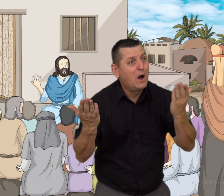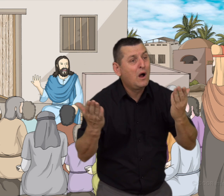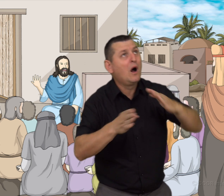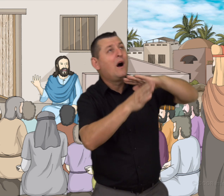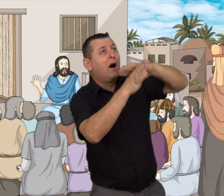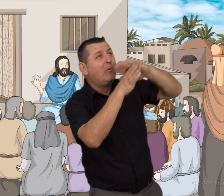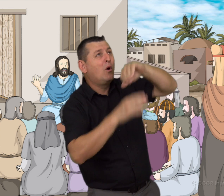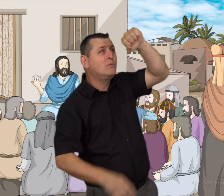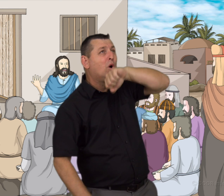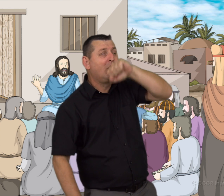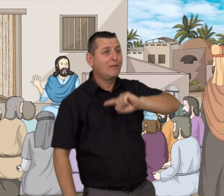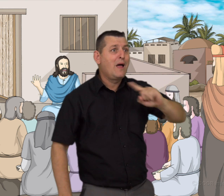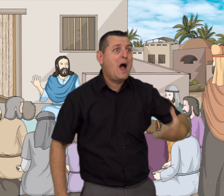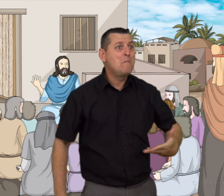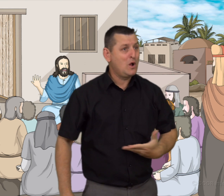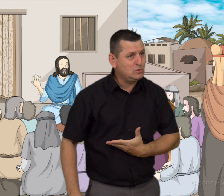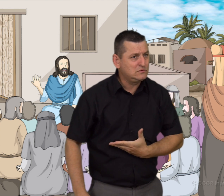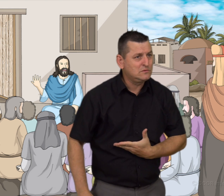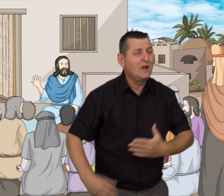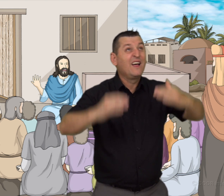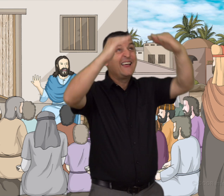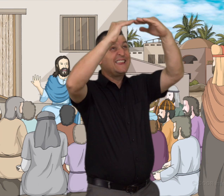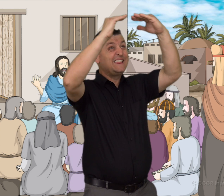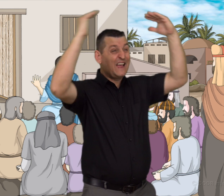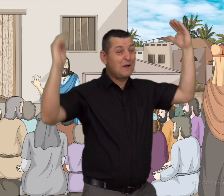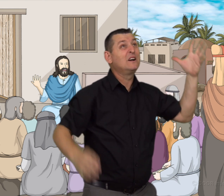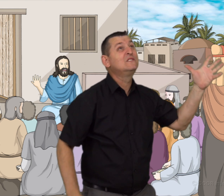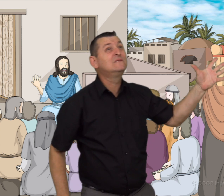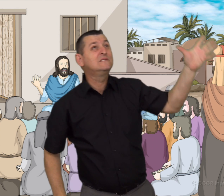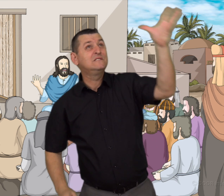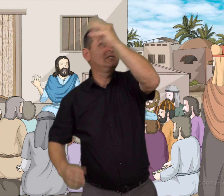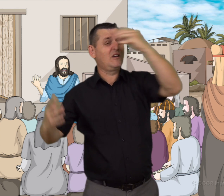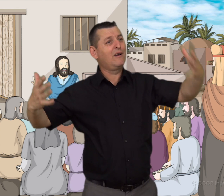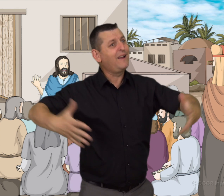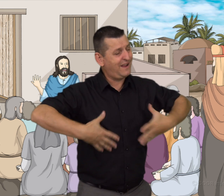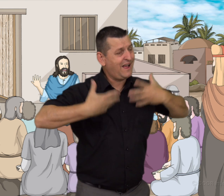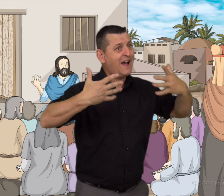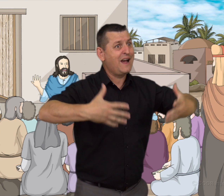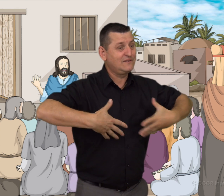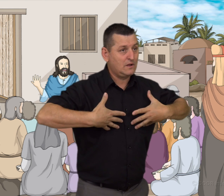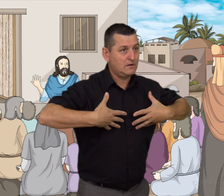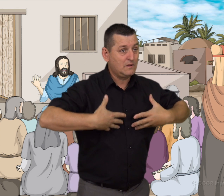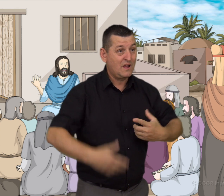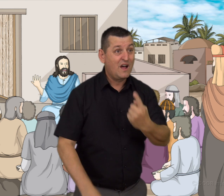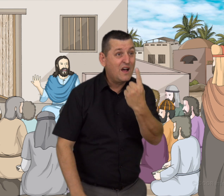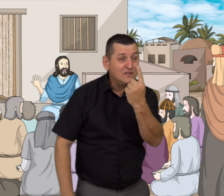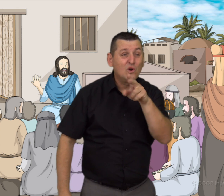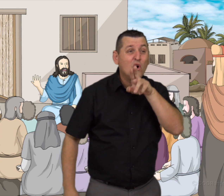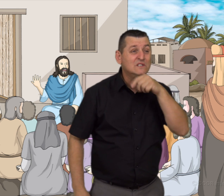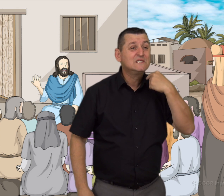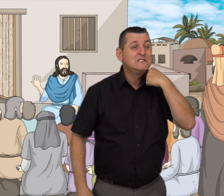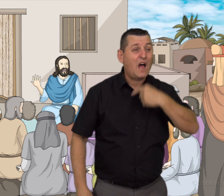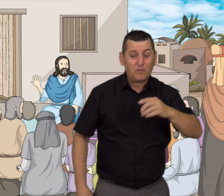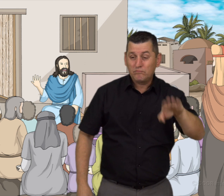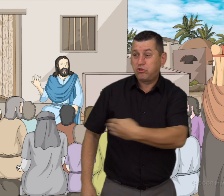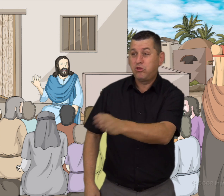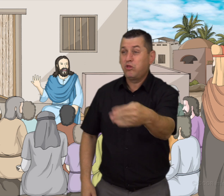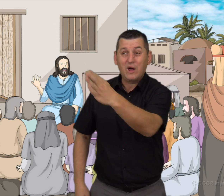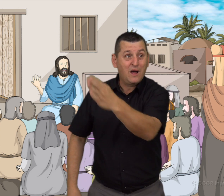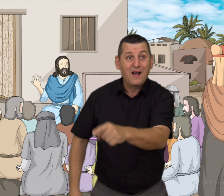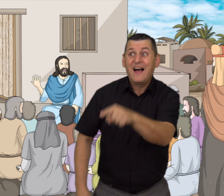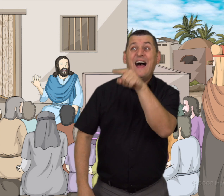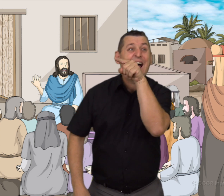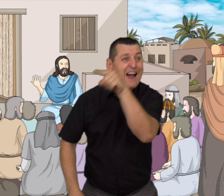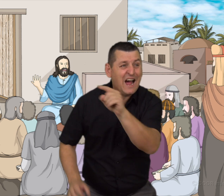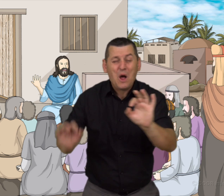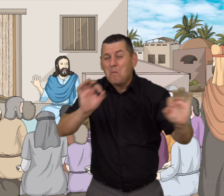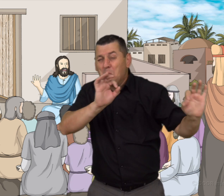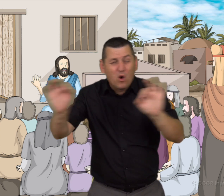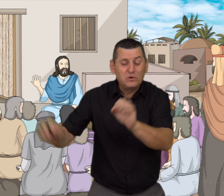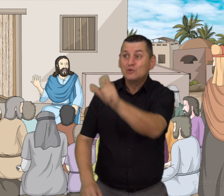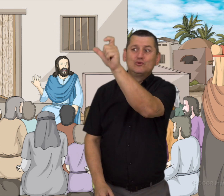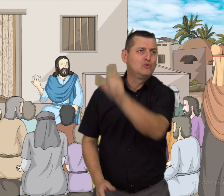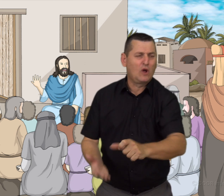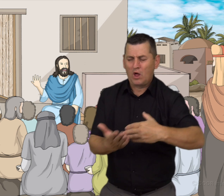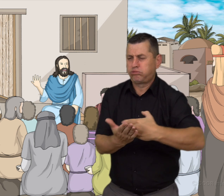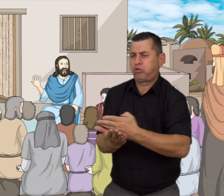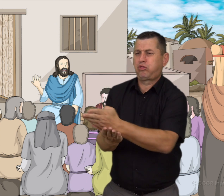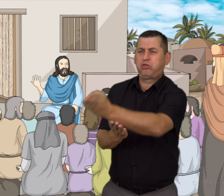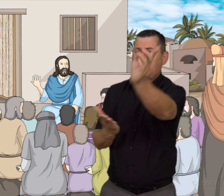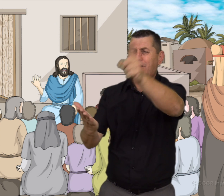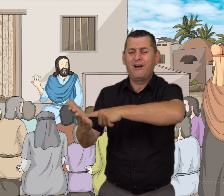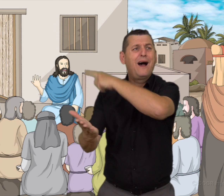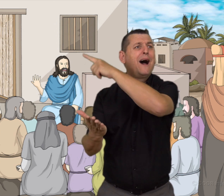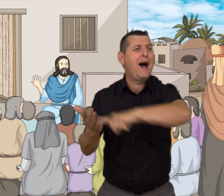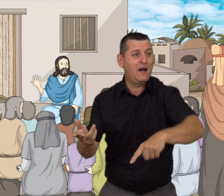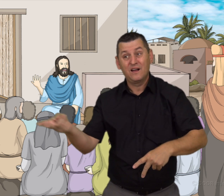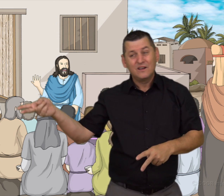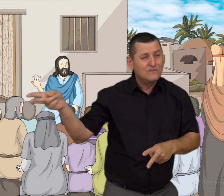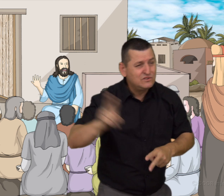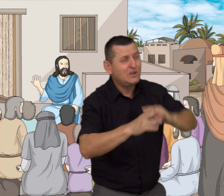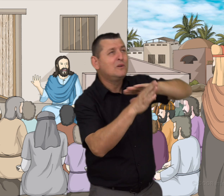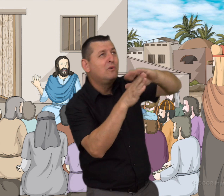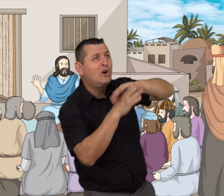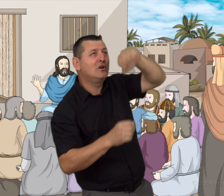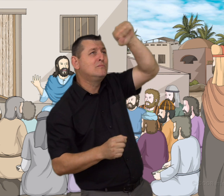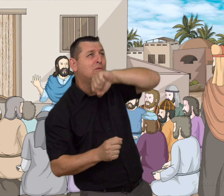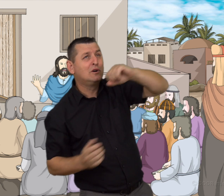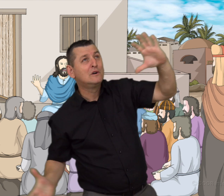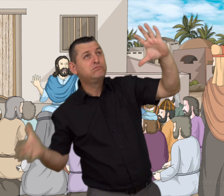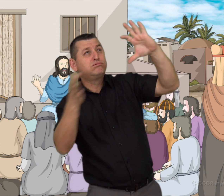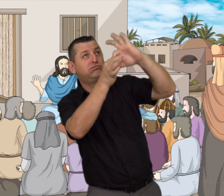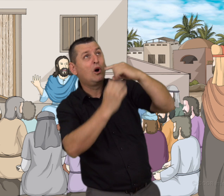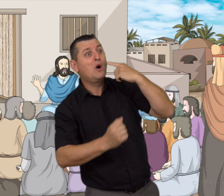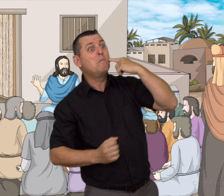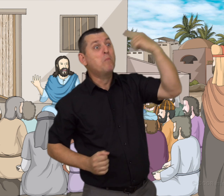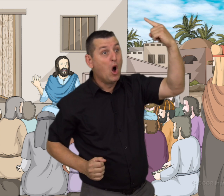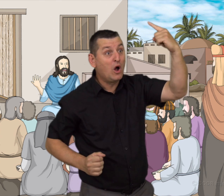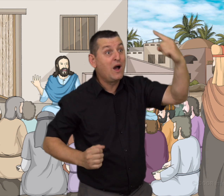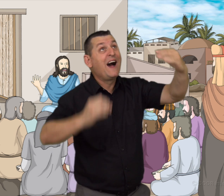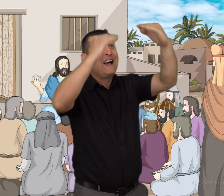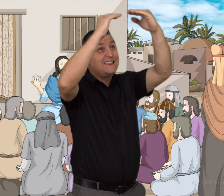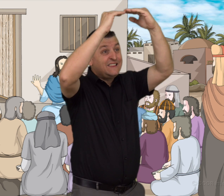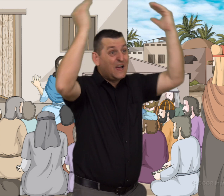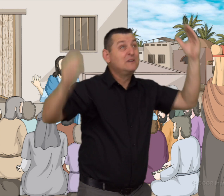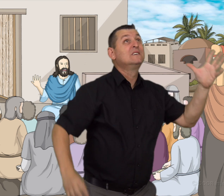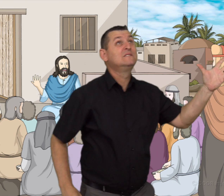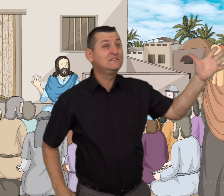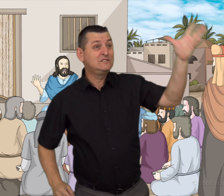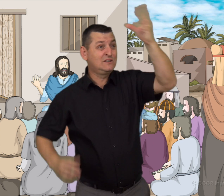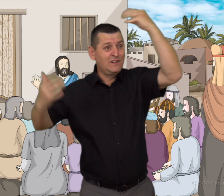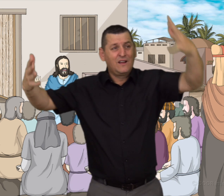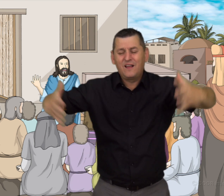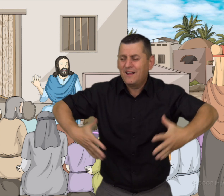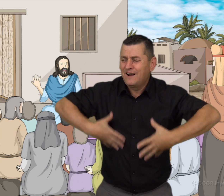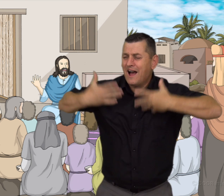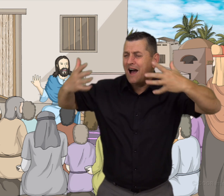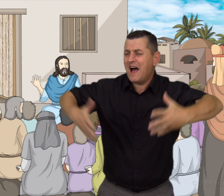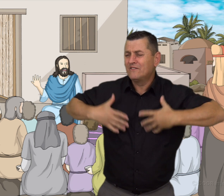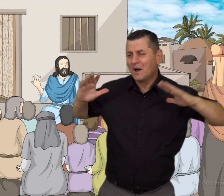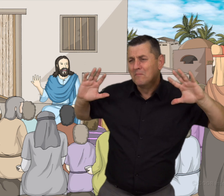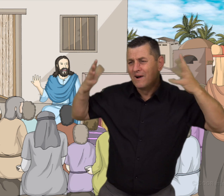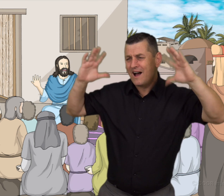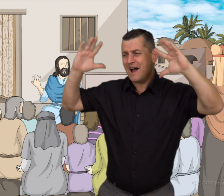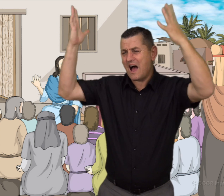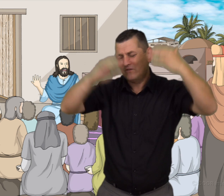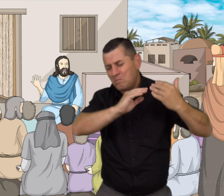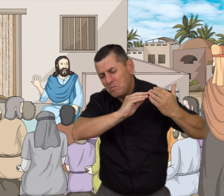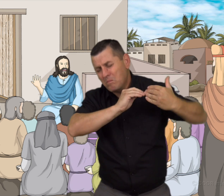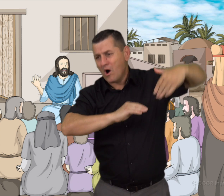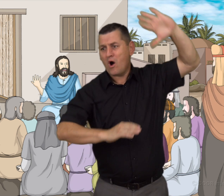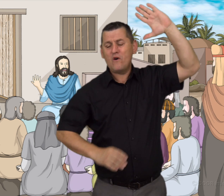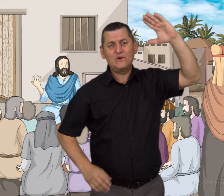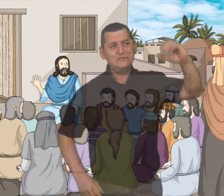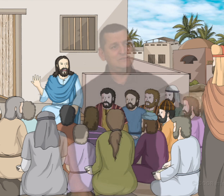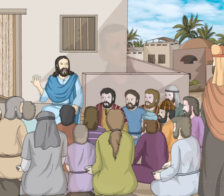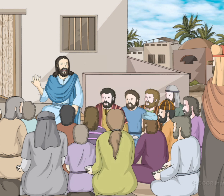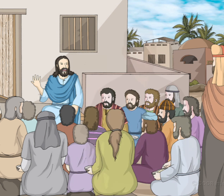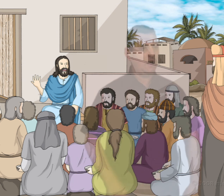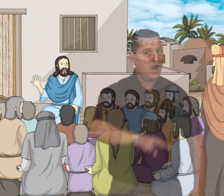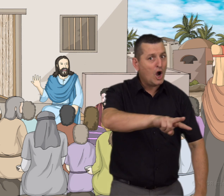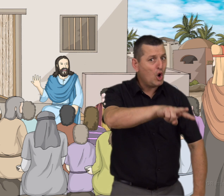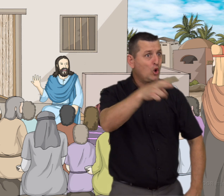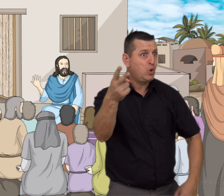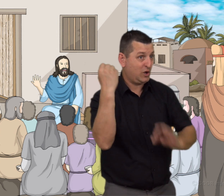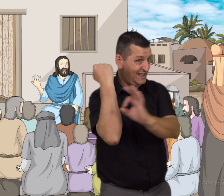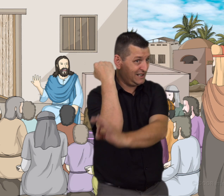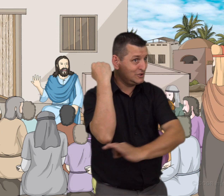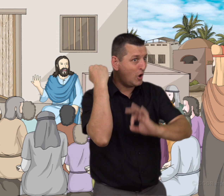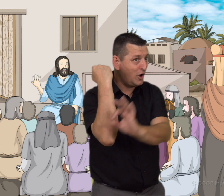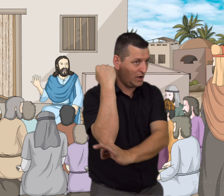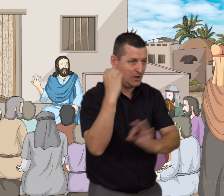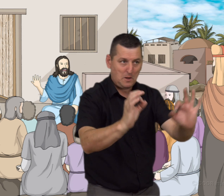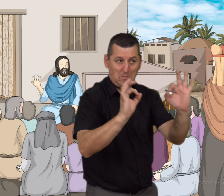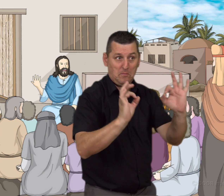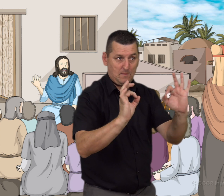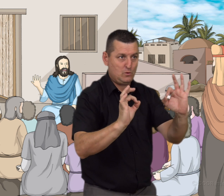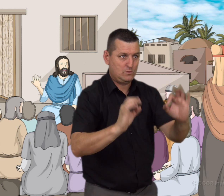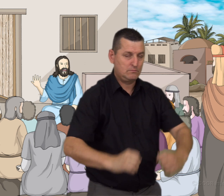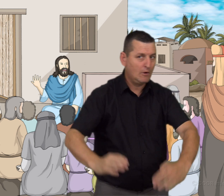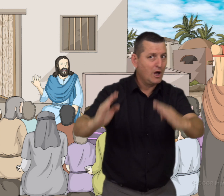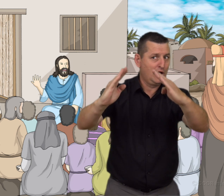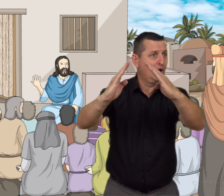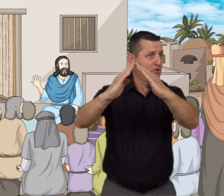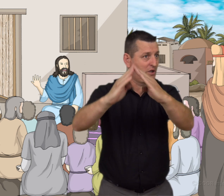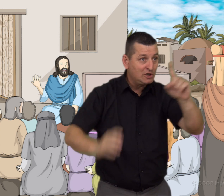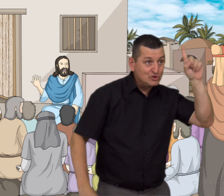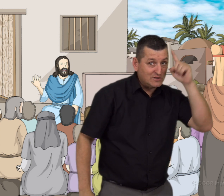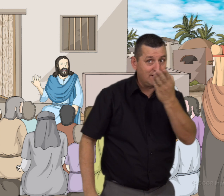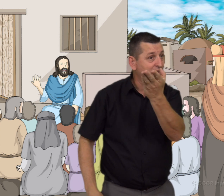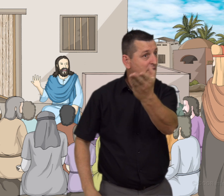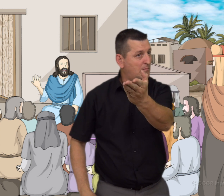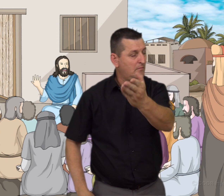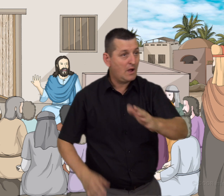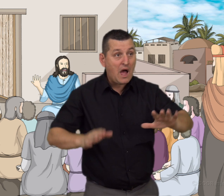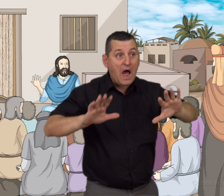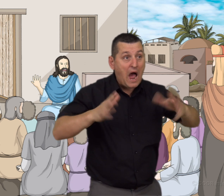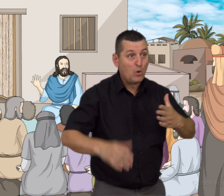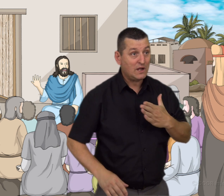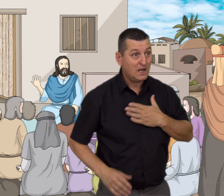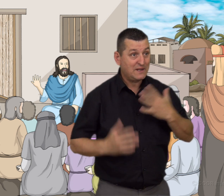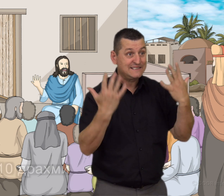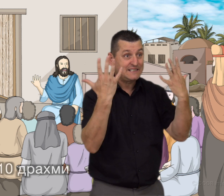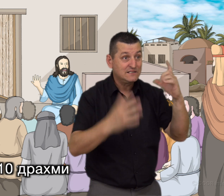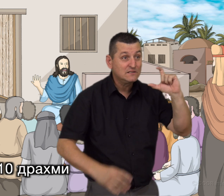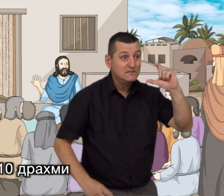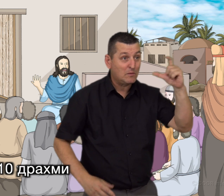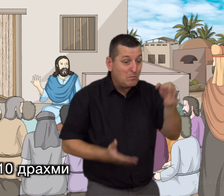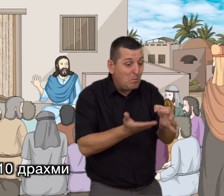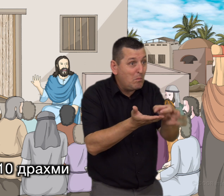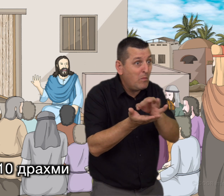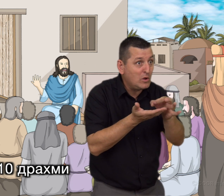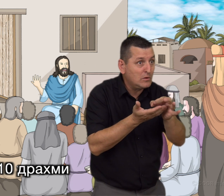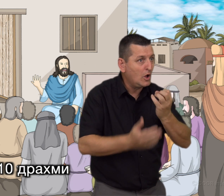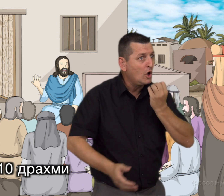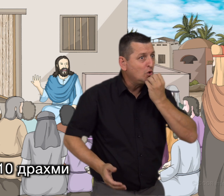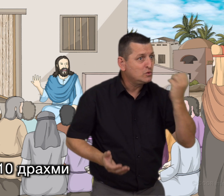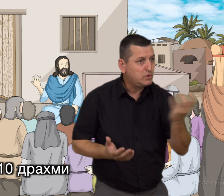In the same way, I tell you that there will be more joy in heaven over one sinner who repents than over ninety-nine righteous ones who do not need to repent.